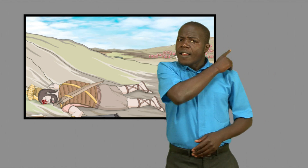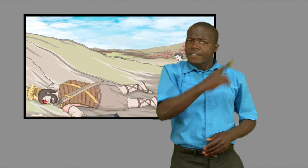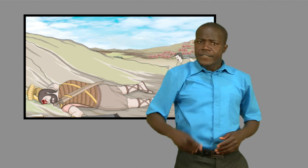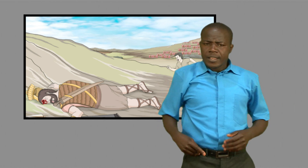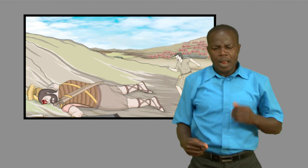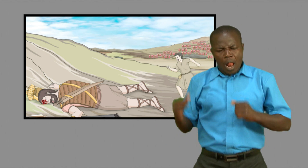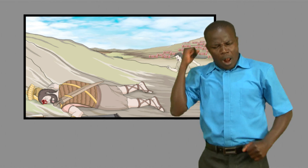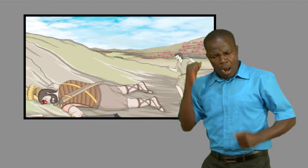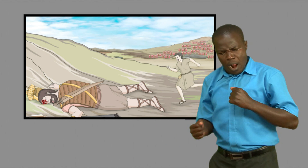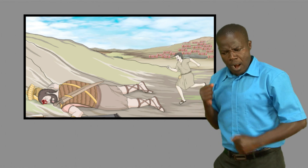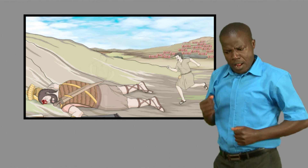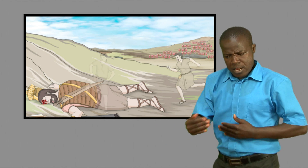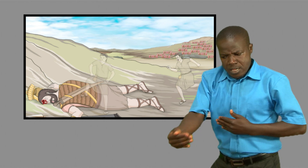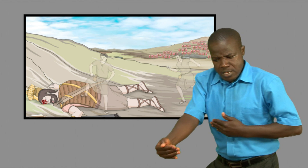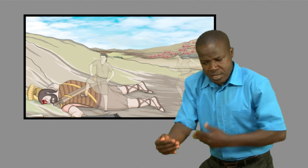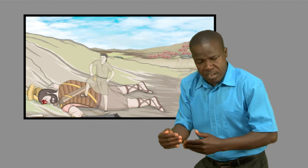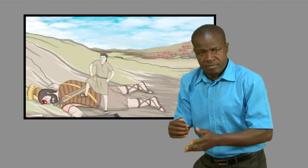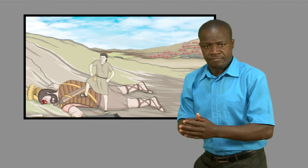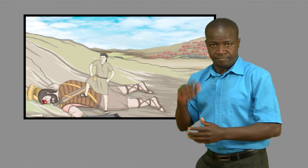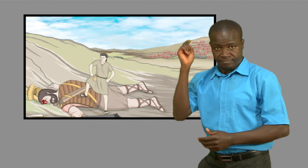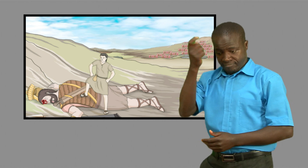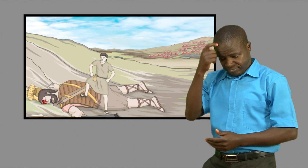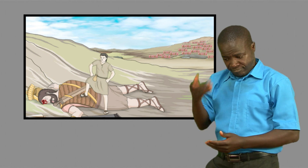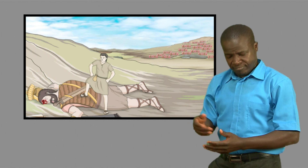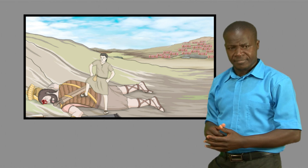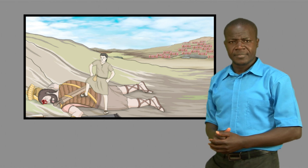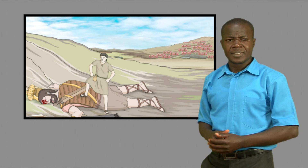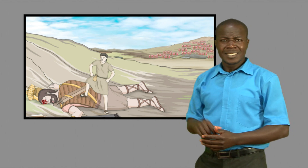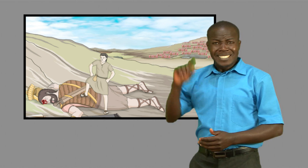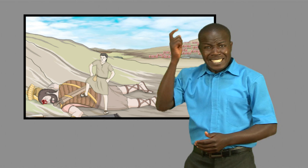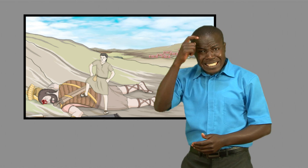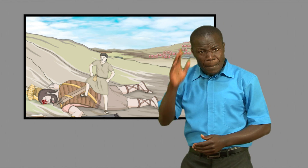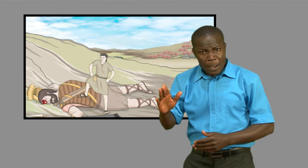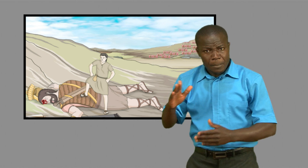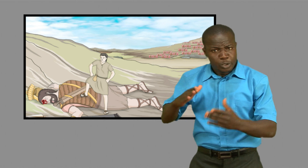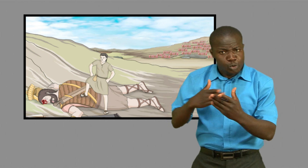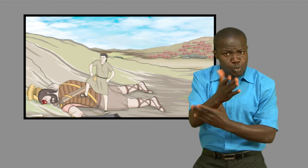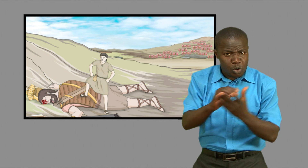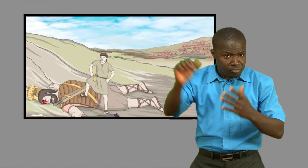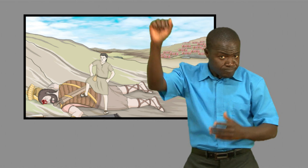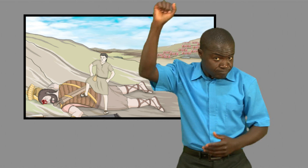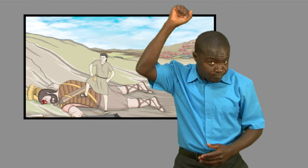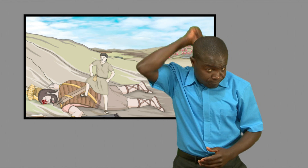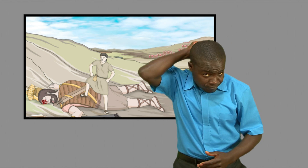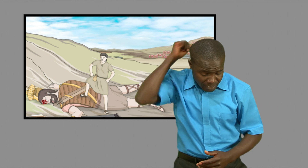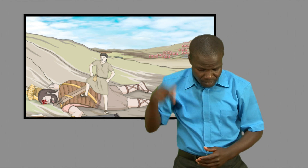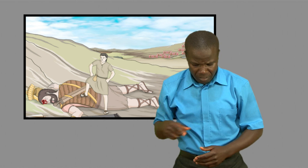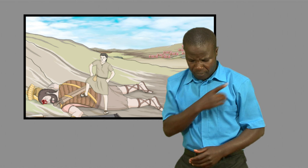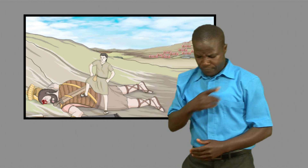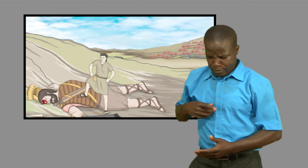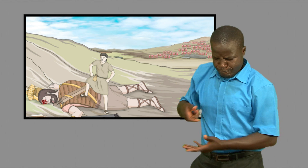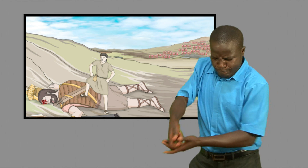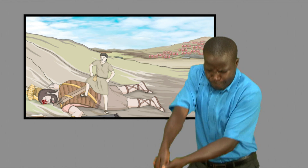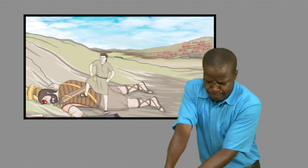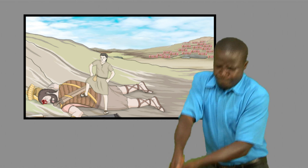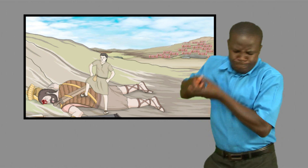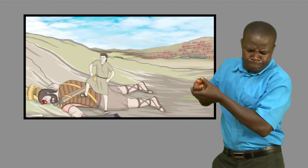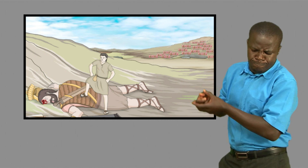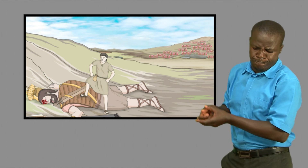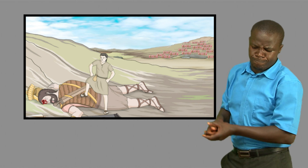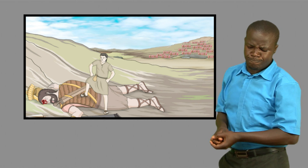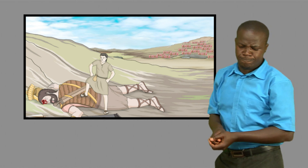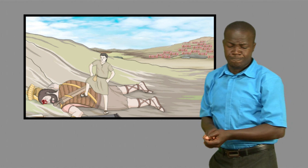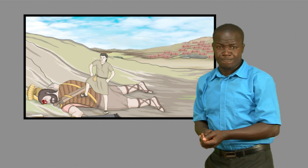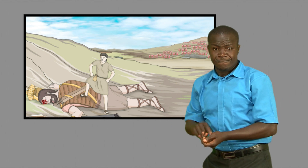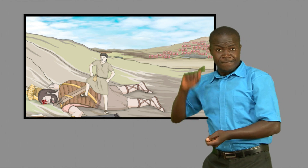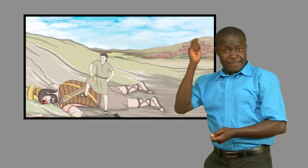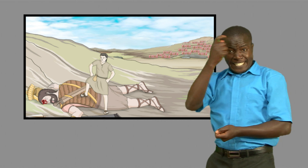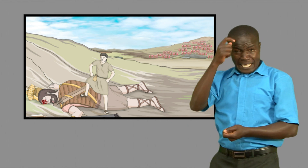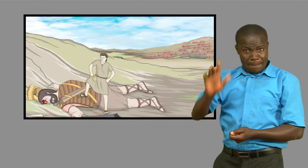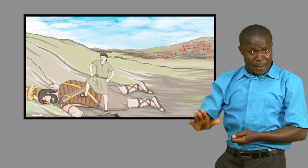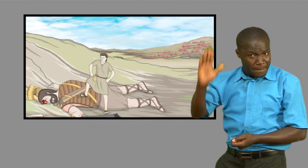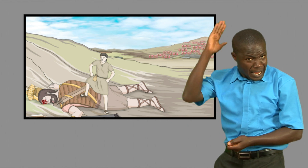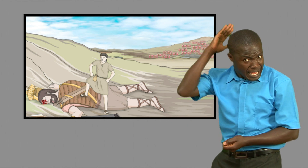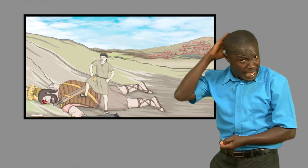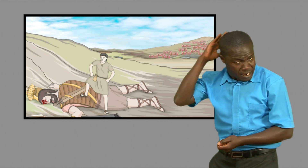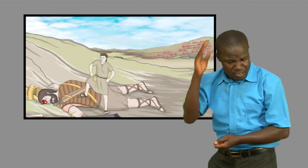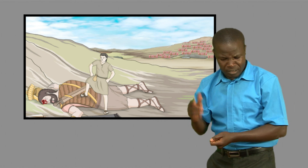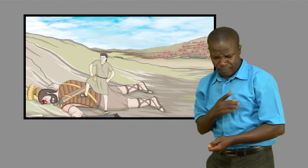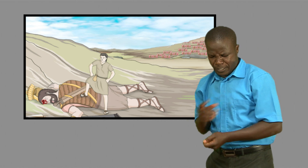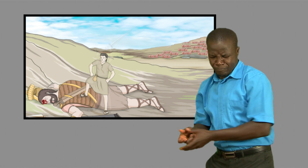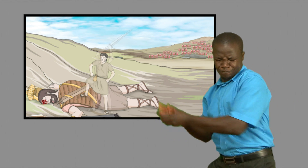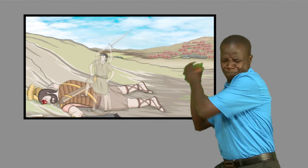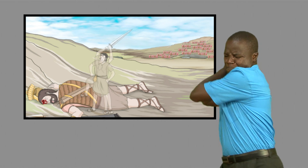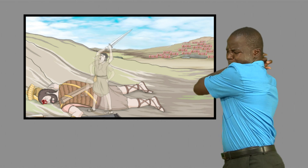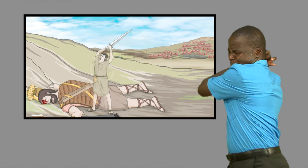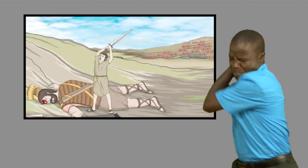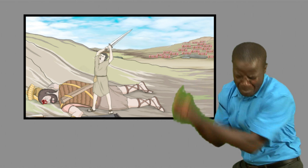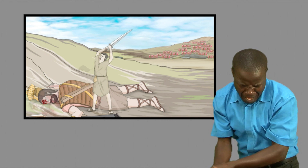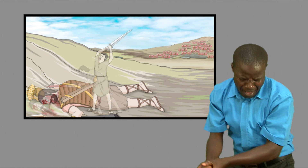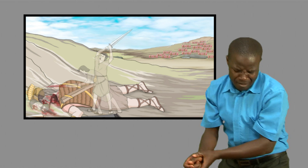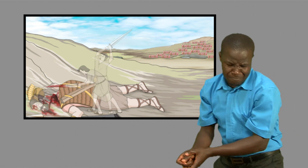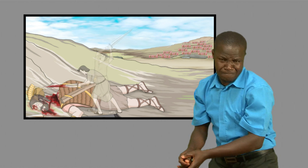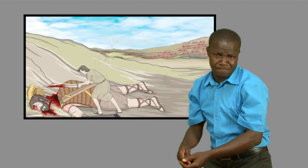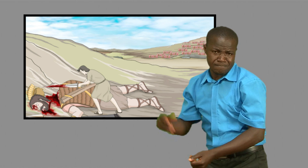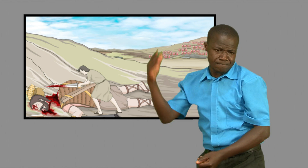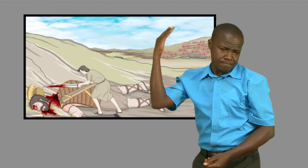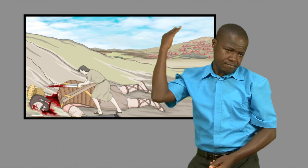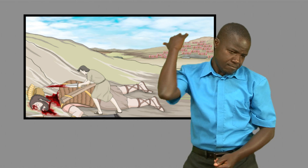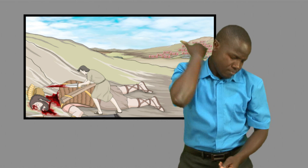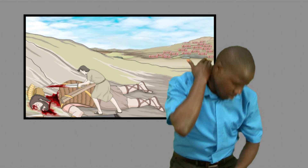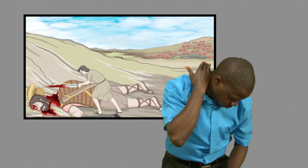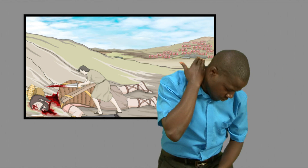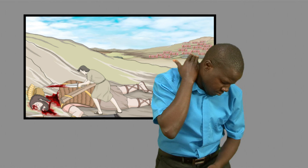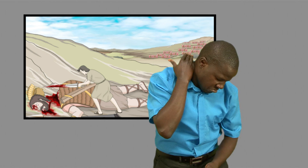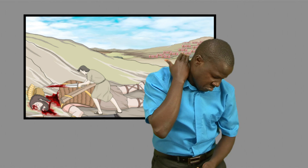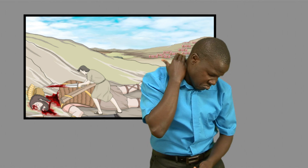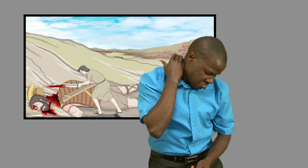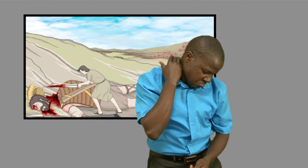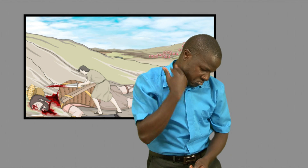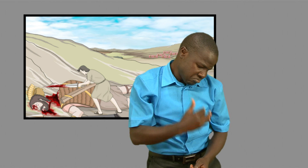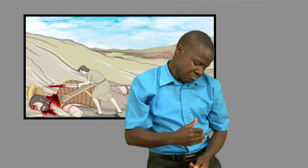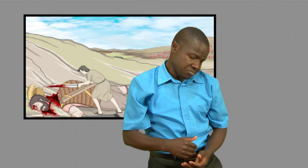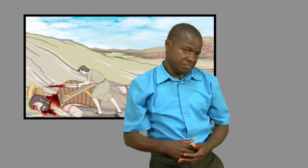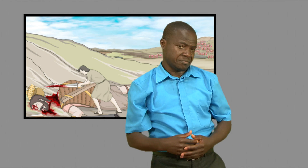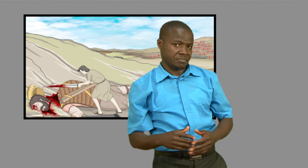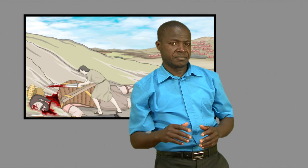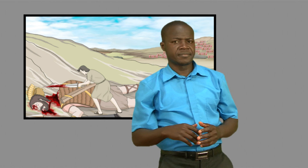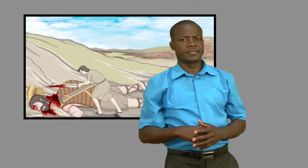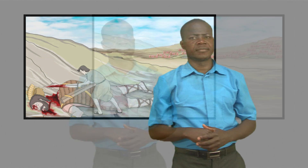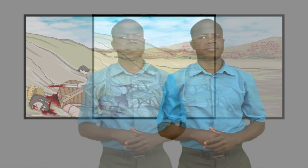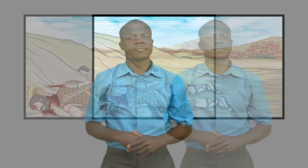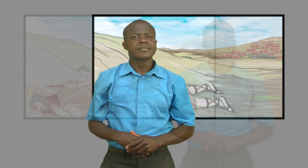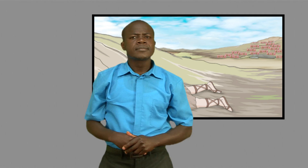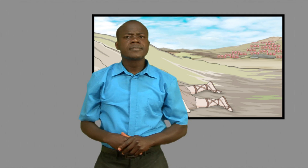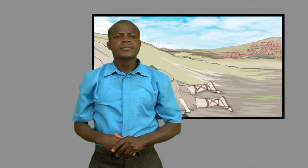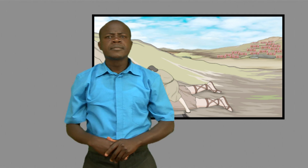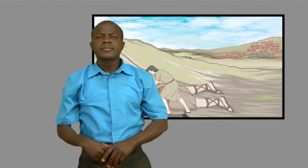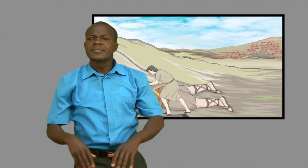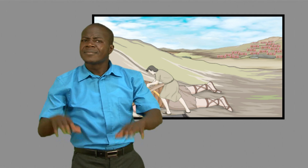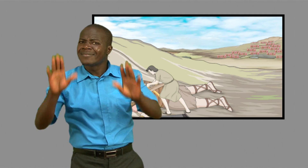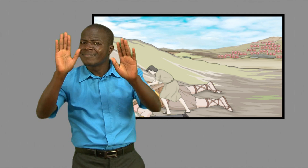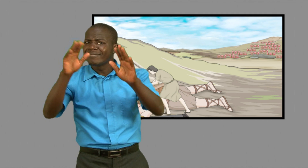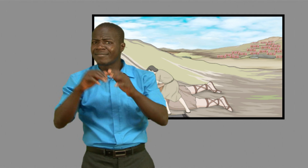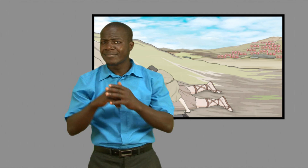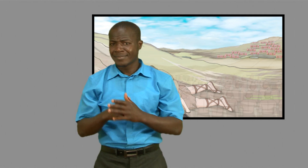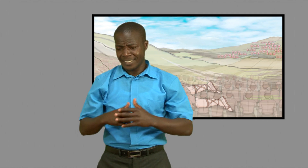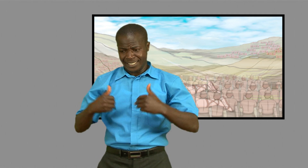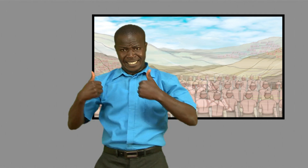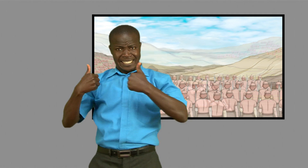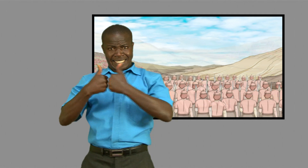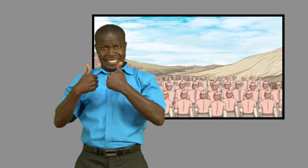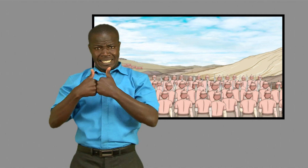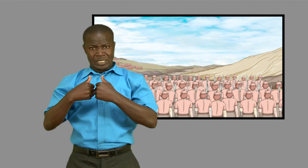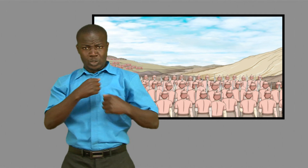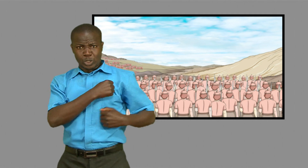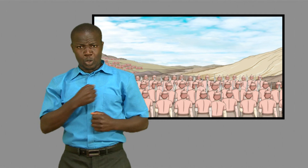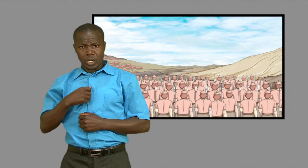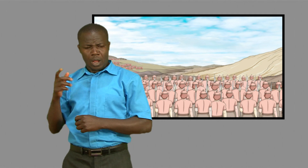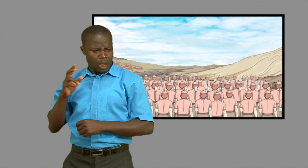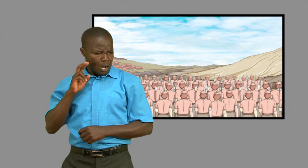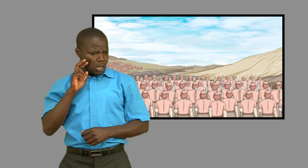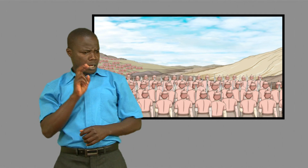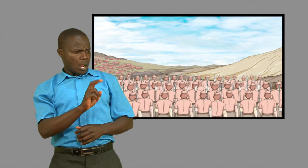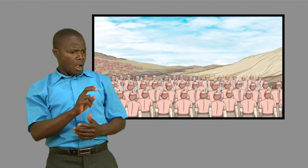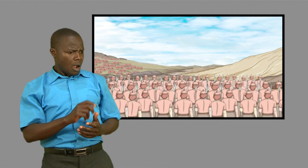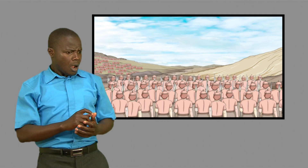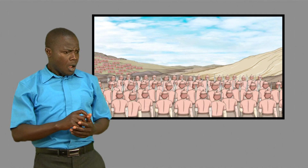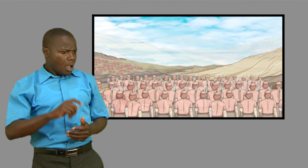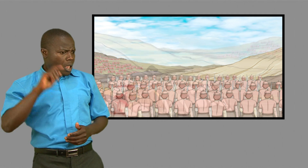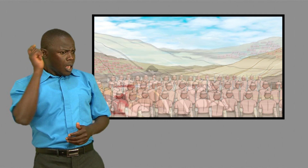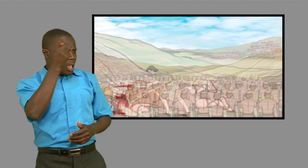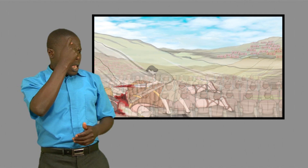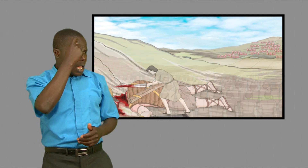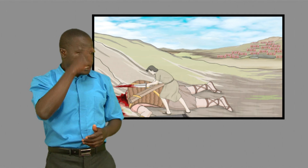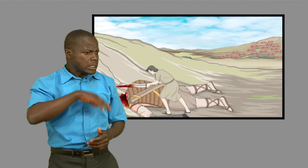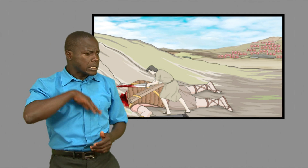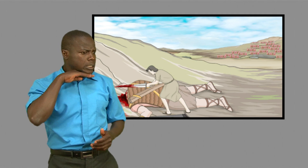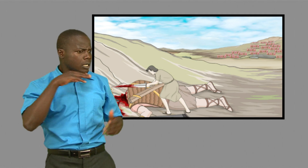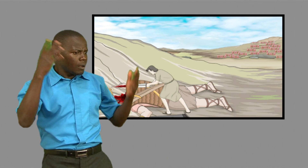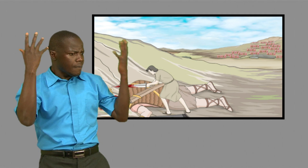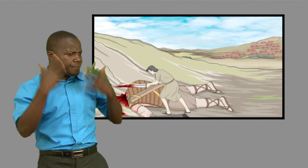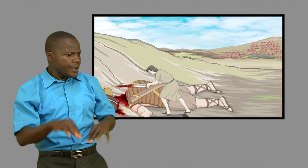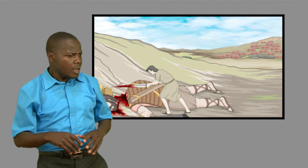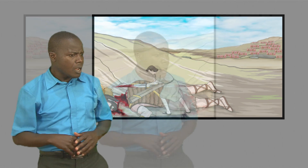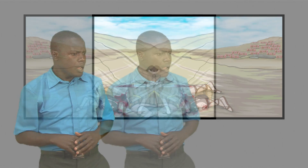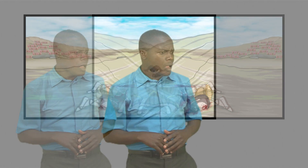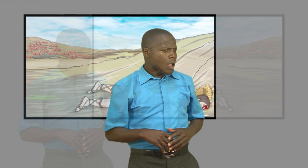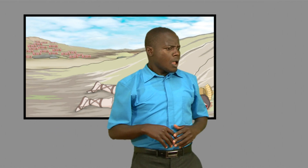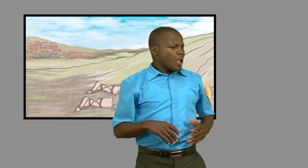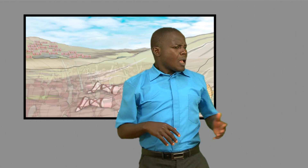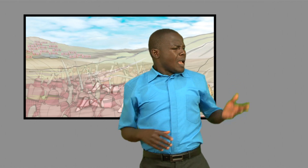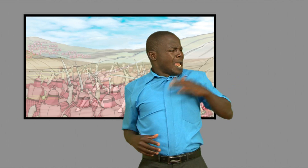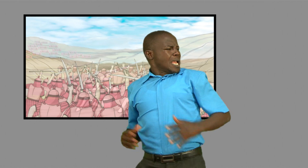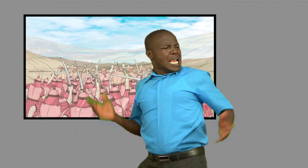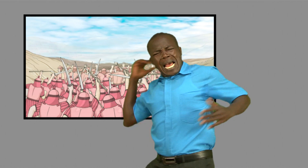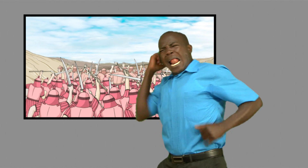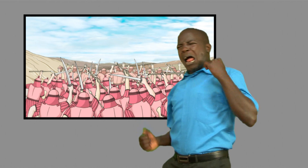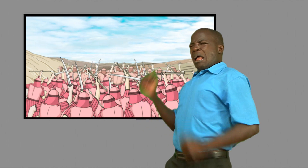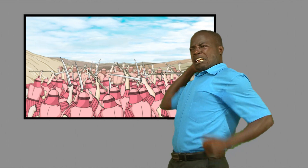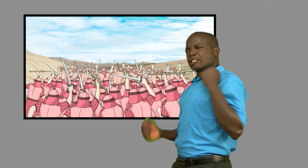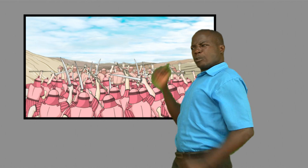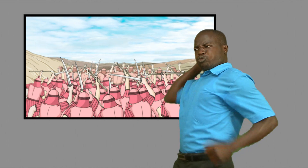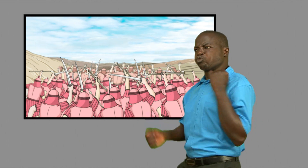David ran and stood over him. He grabbed the Philistine’s sword and pulled it from its sheath and killed him; and he cut off his head with the sword. When the Philistines saw that their hero was dead, they turned and ran.